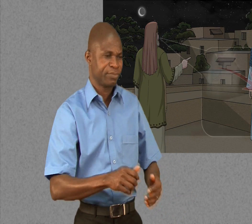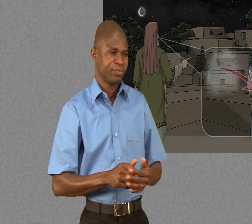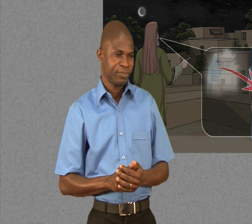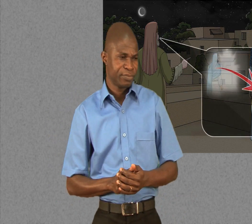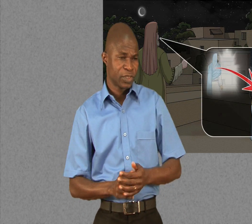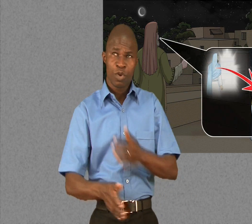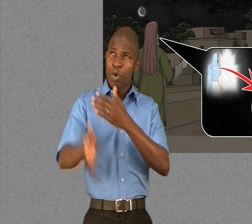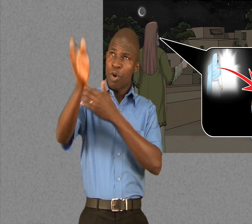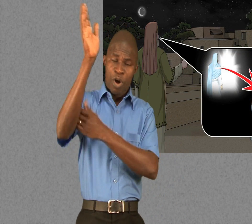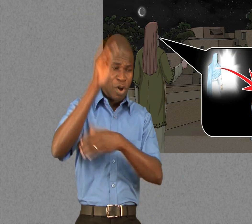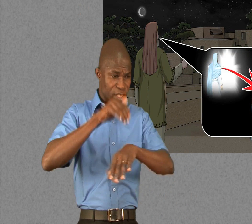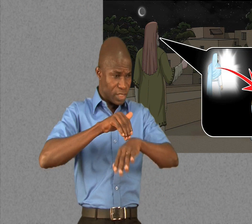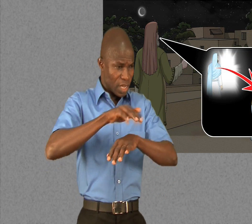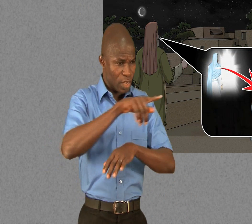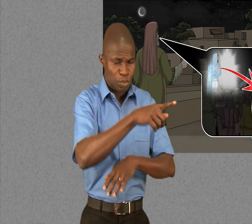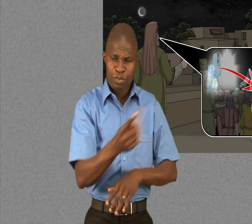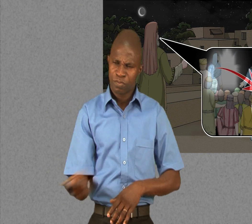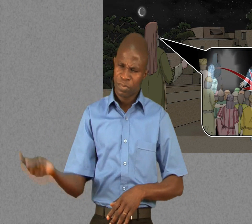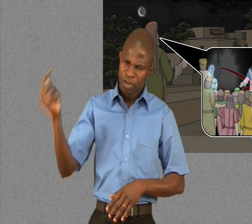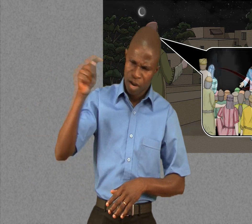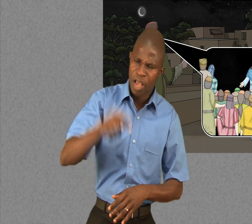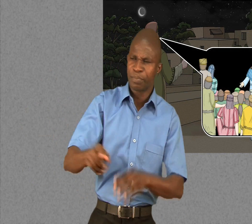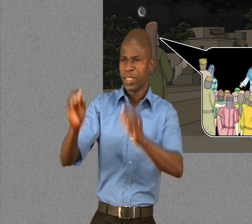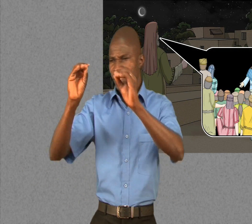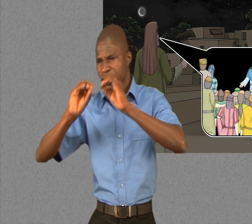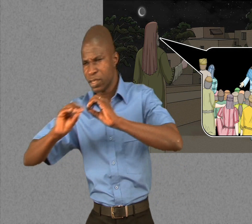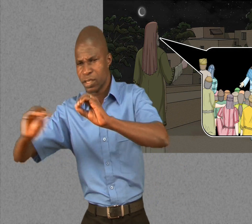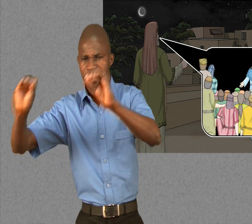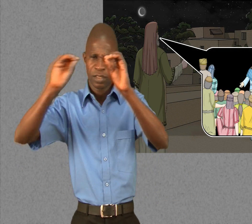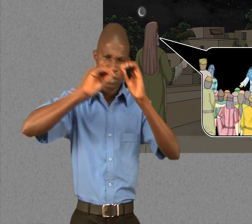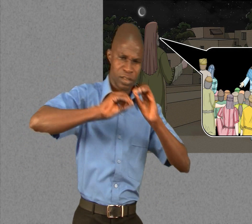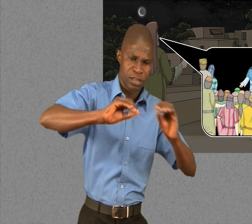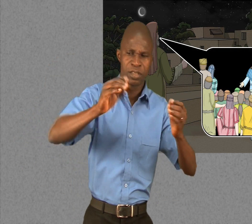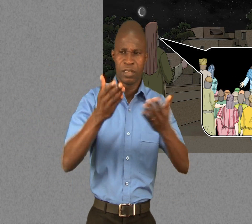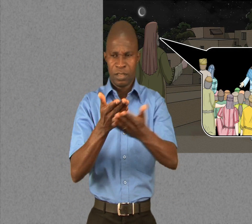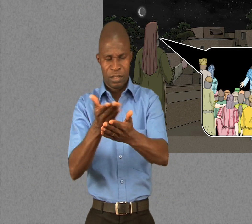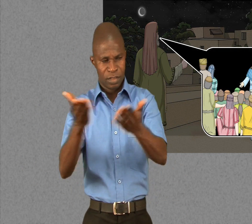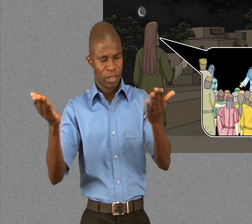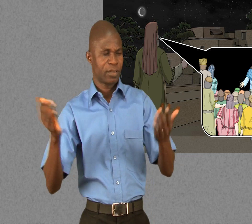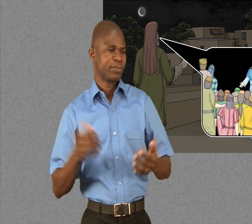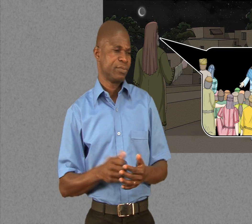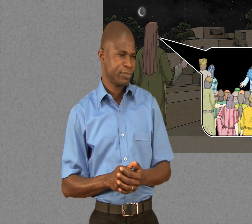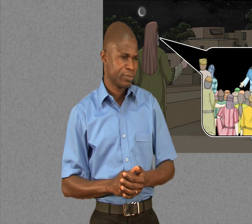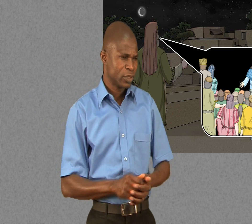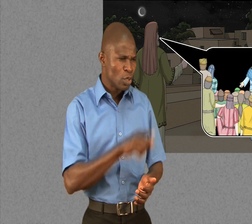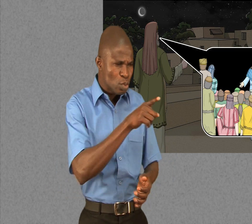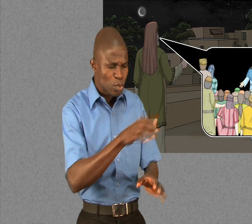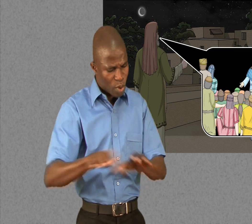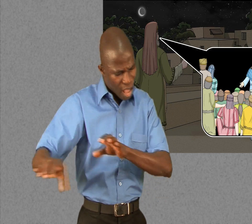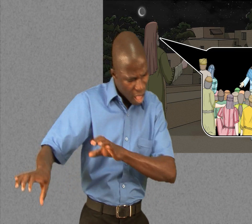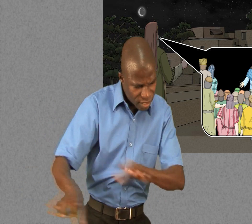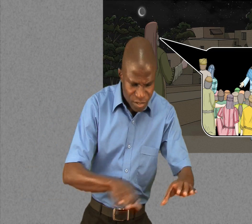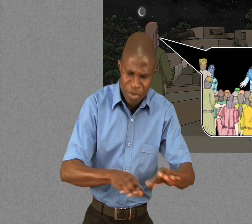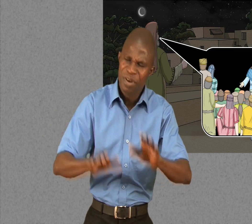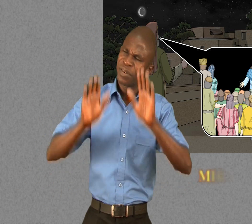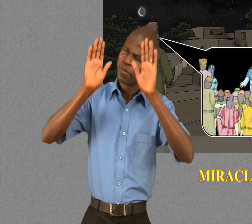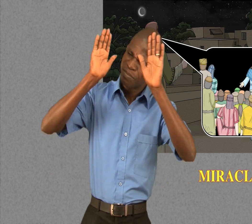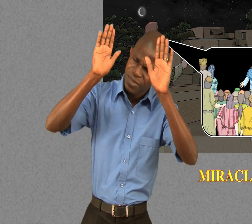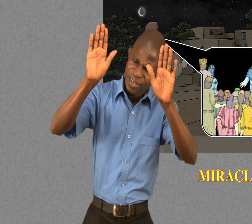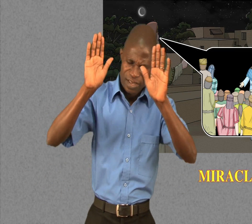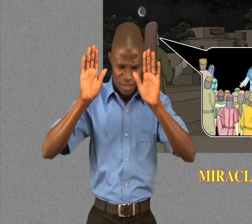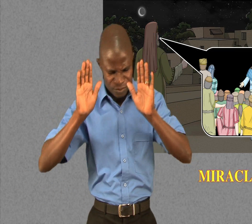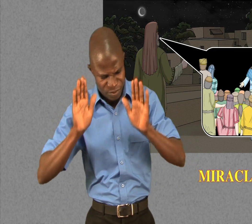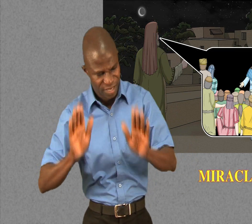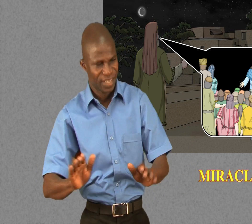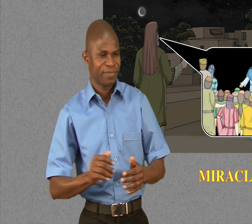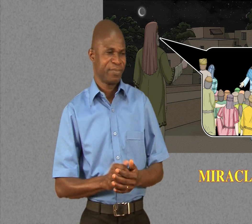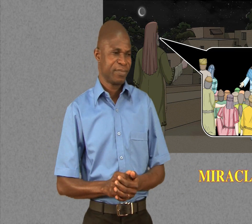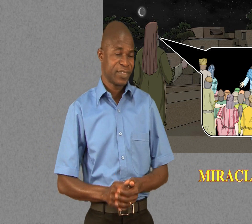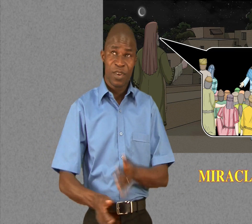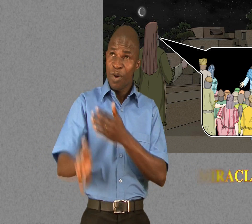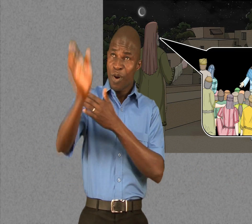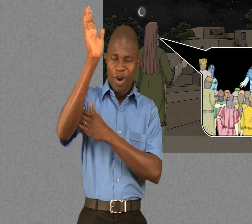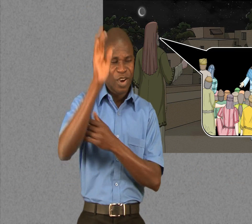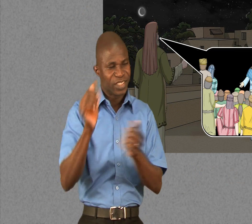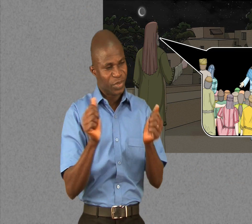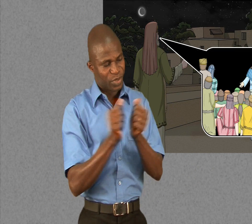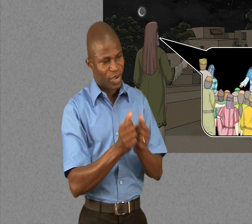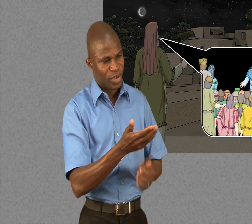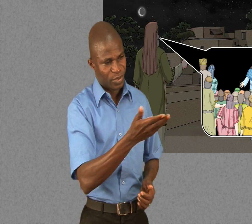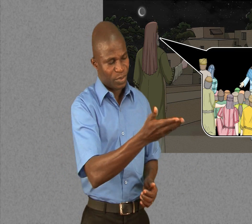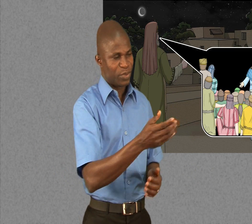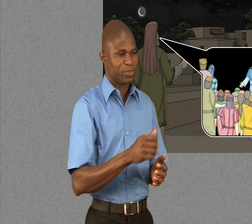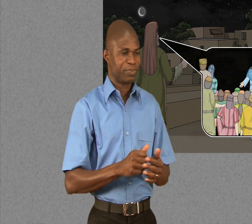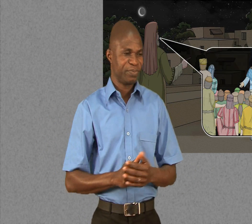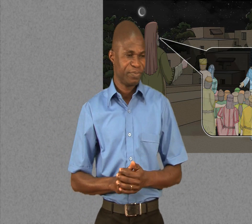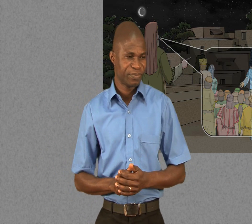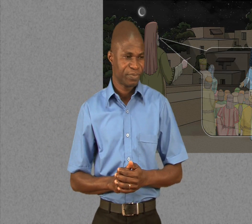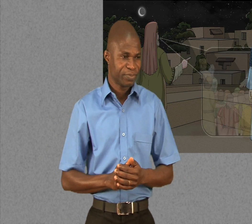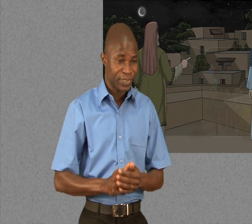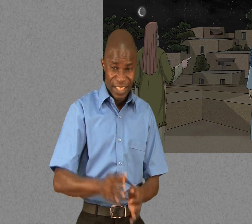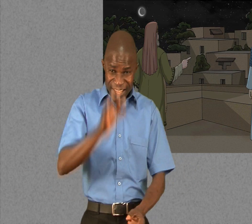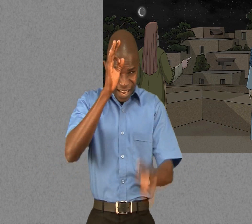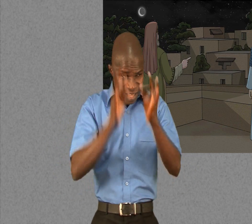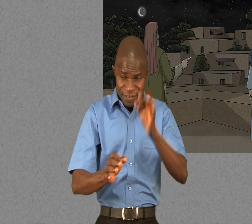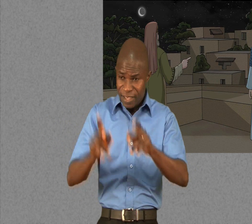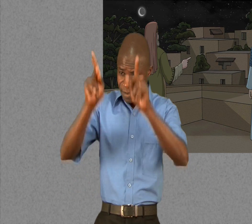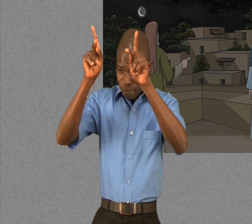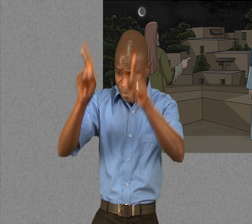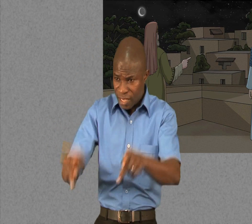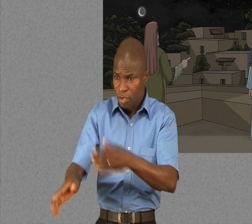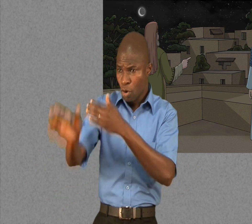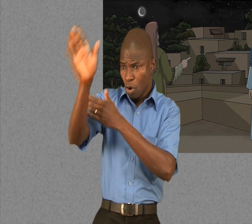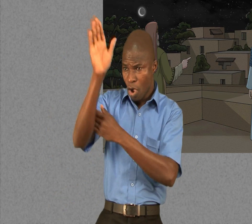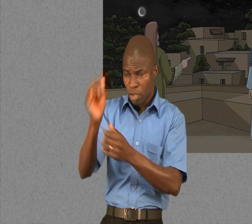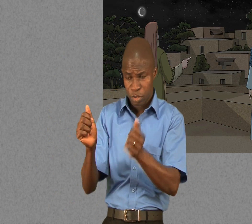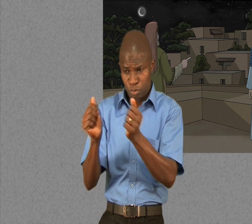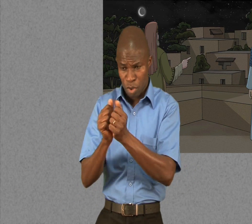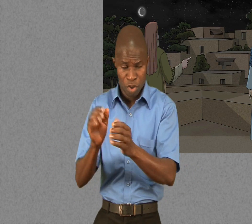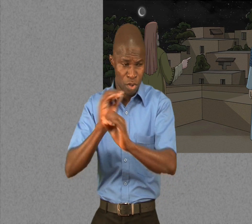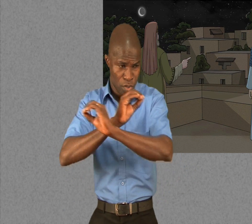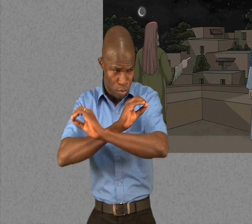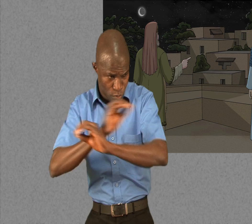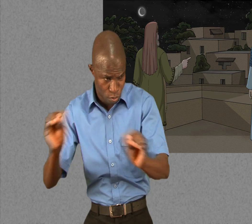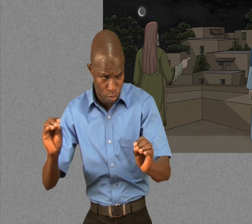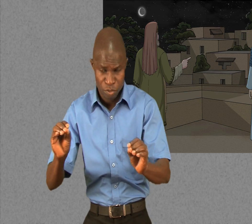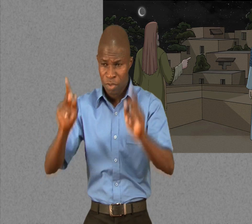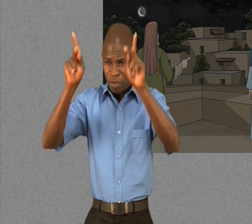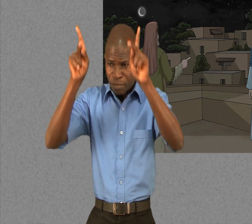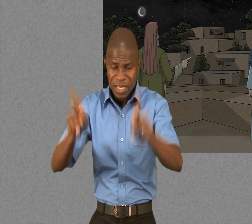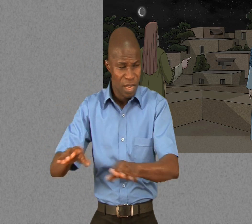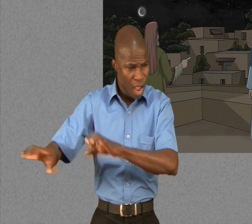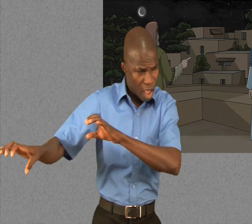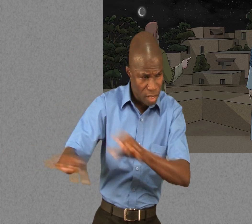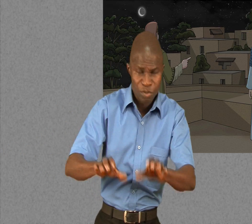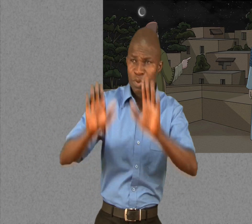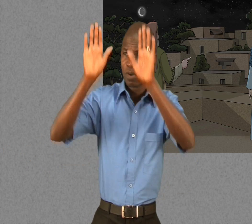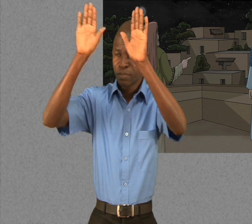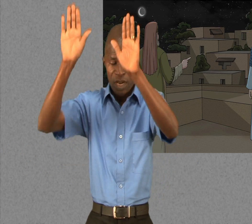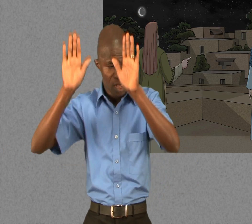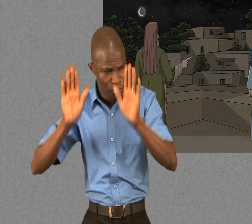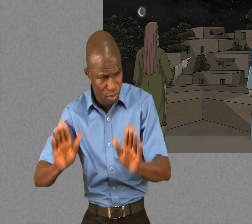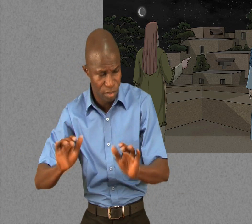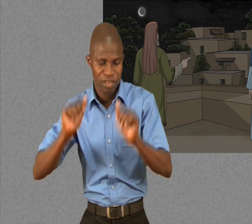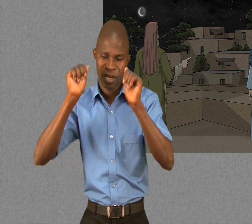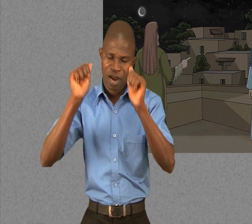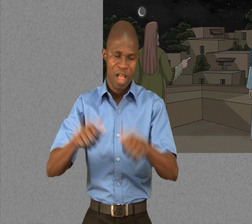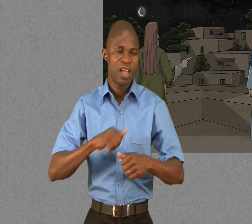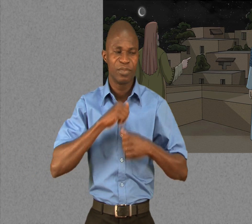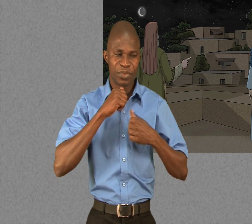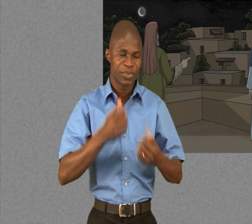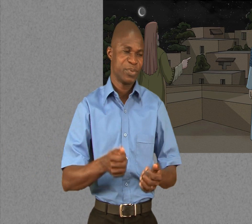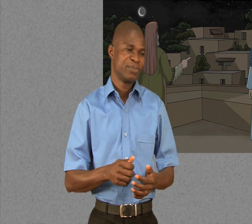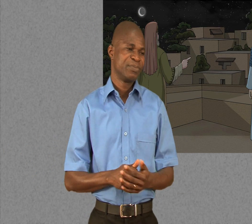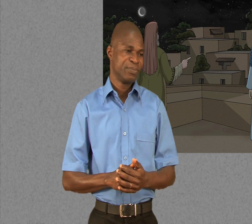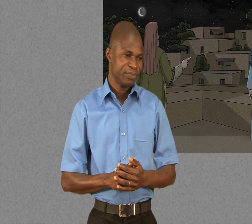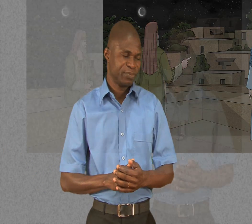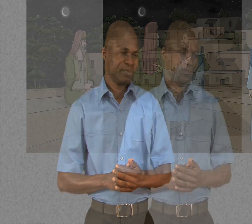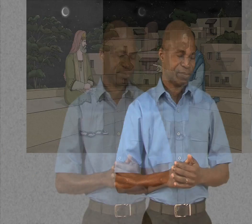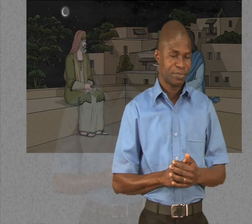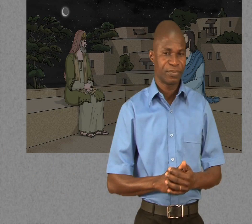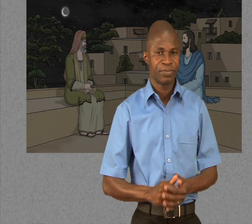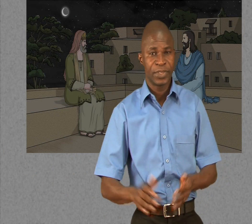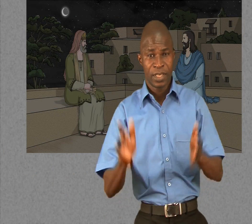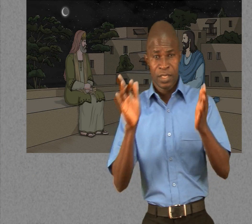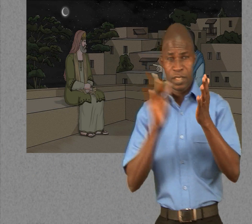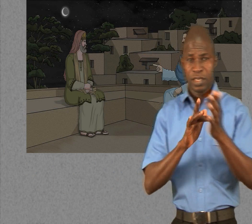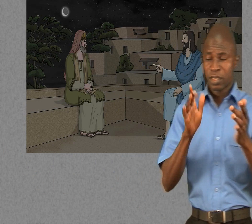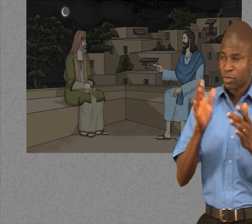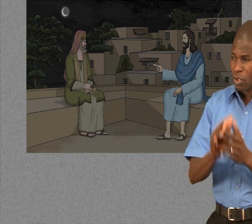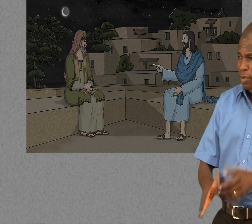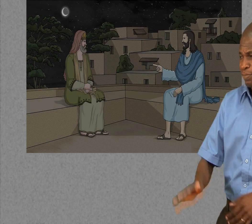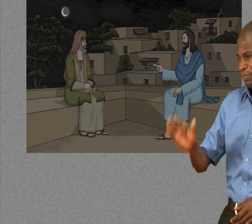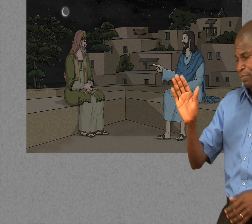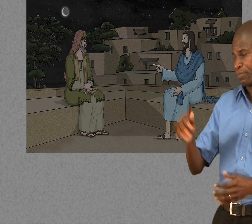For no one could perform the signs You are doing if God were not with him.”